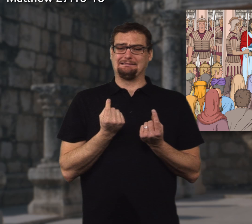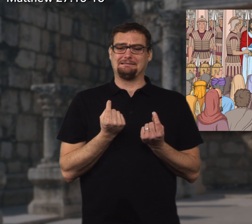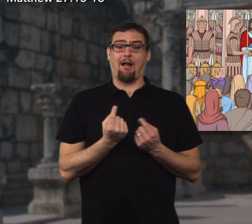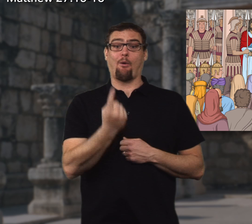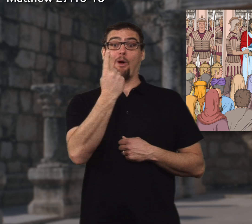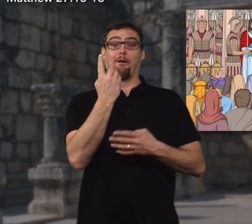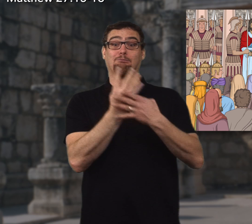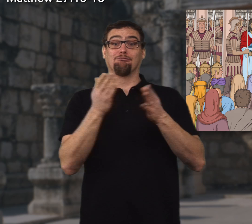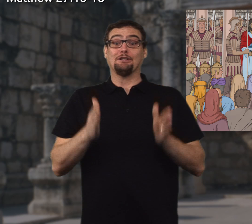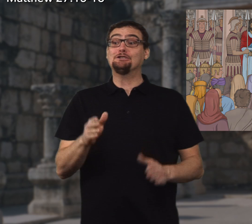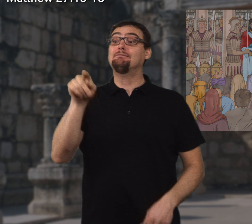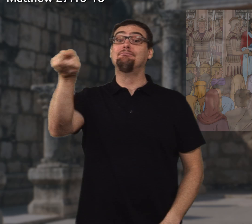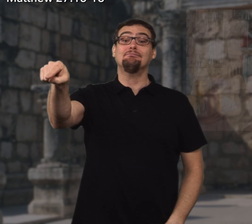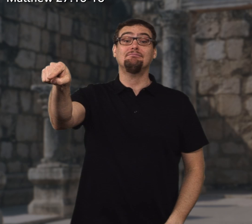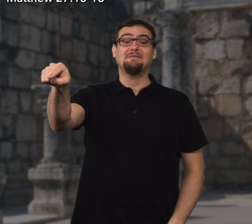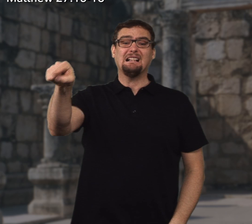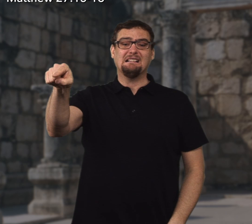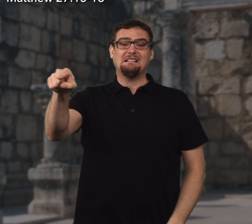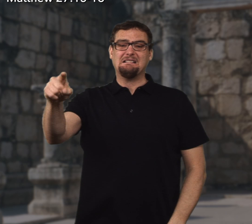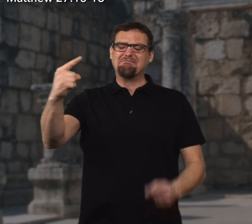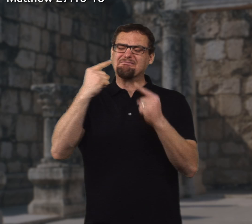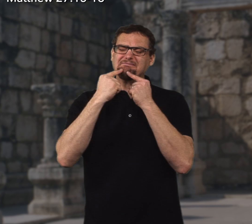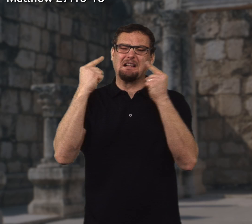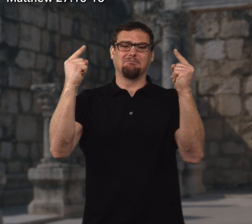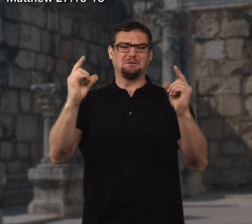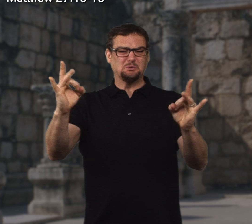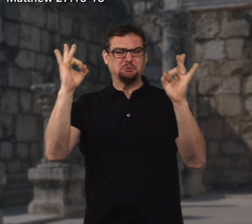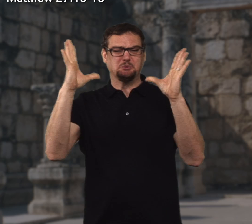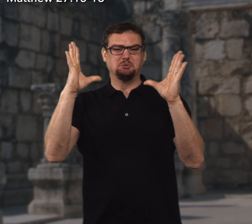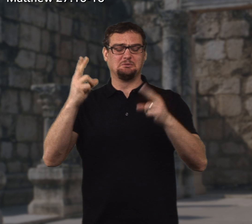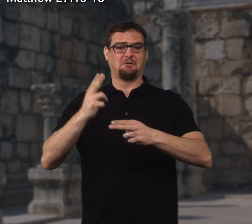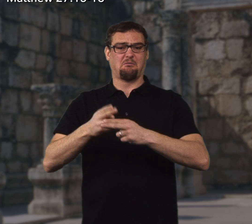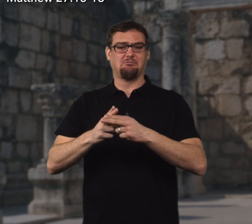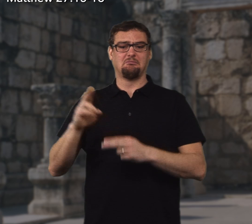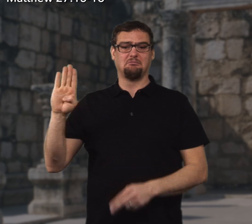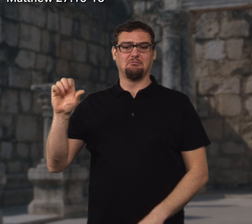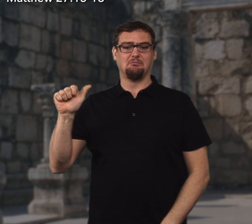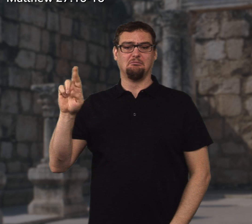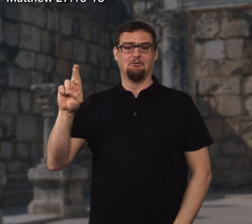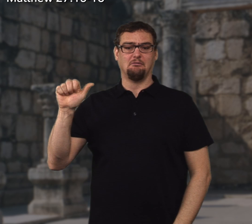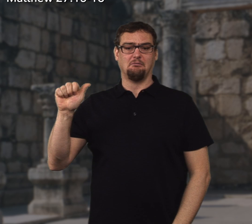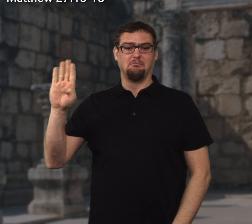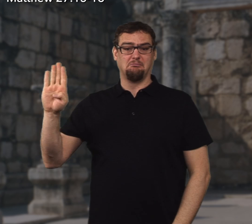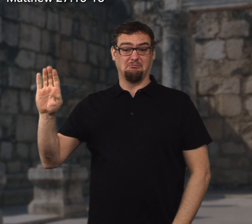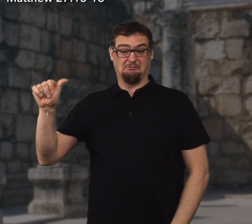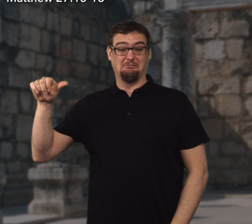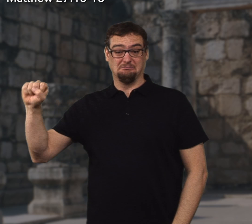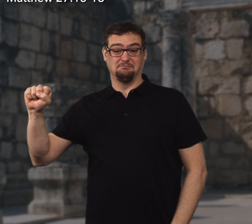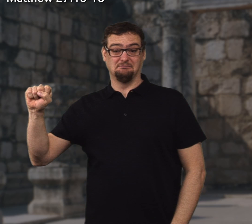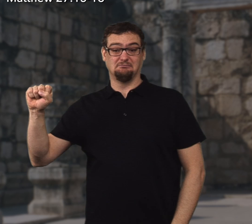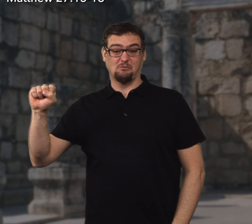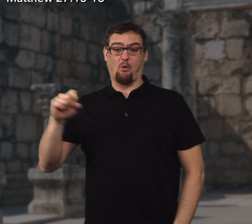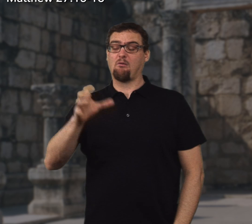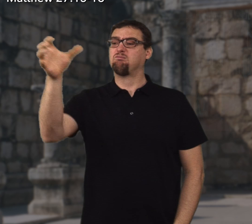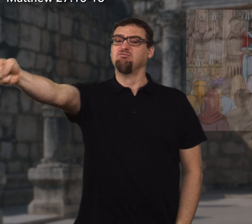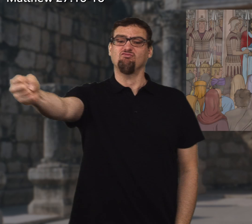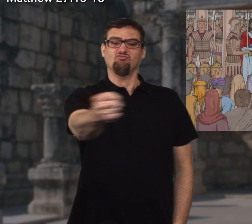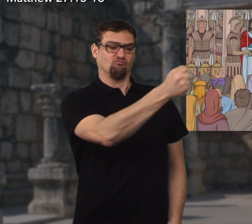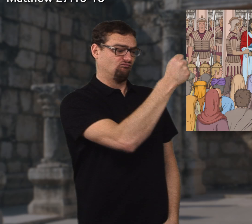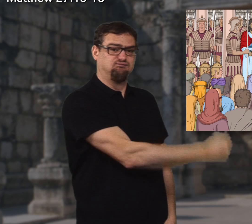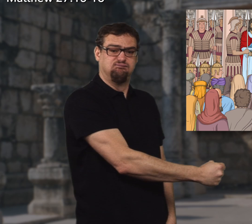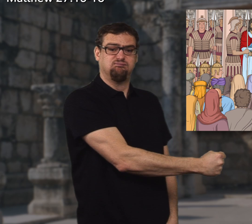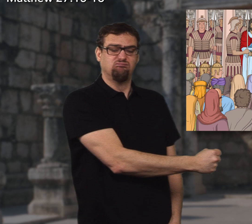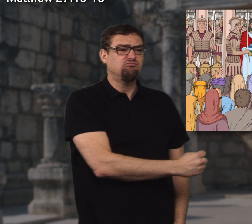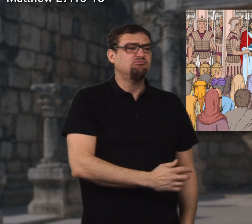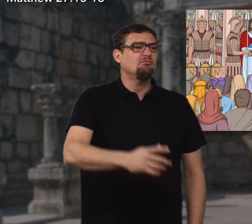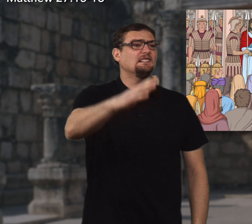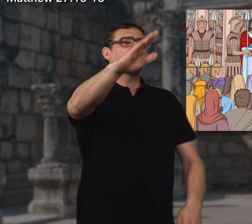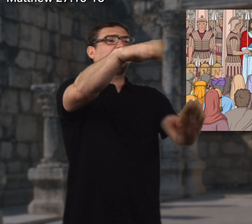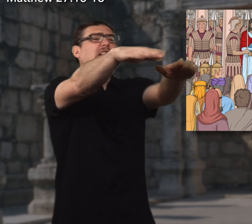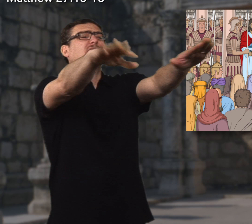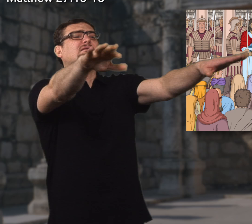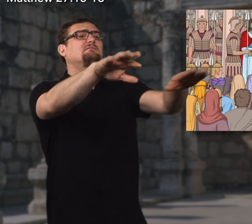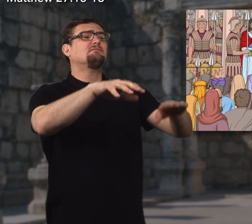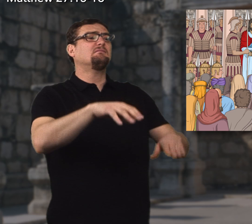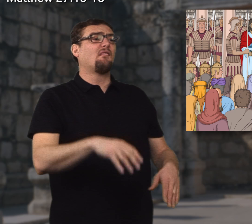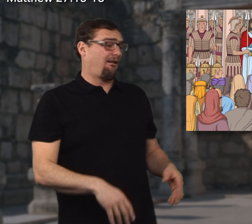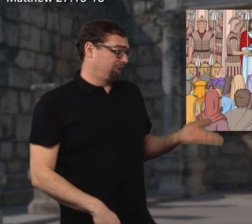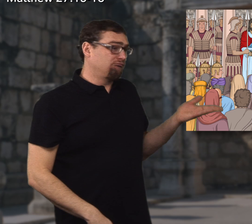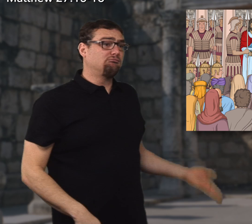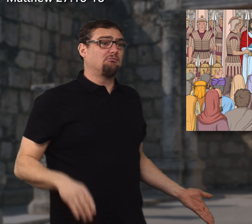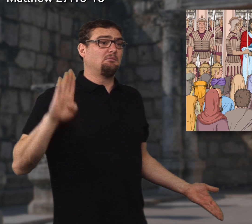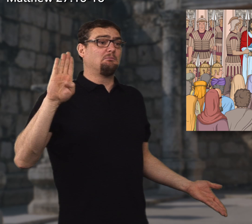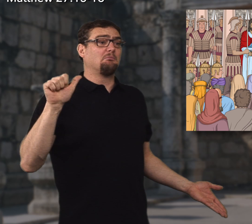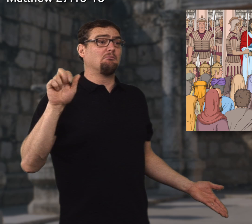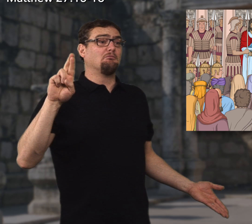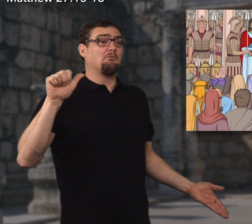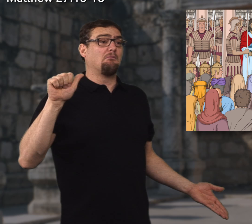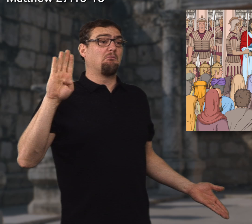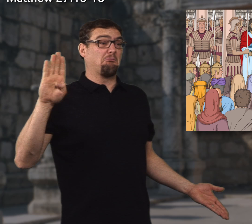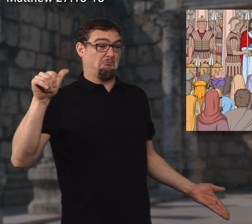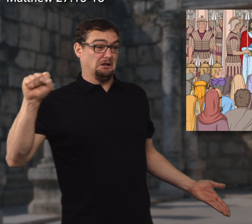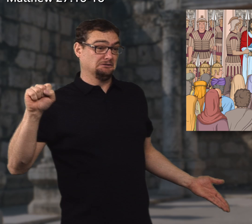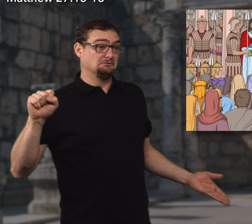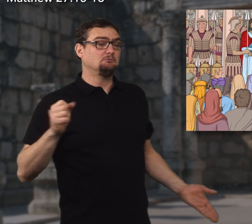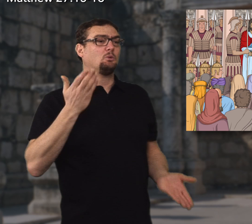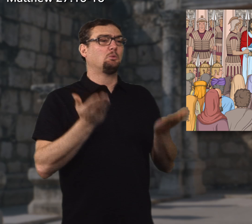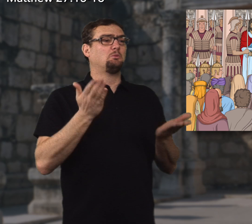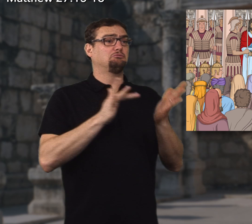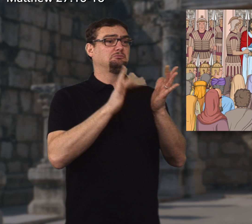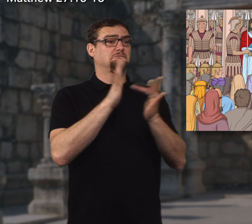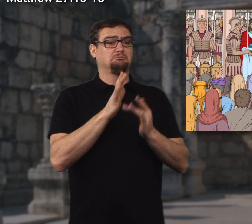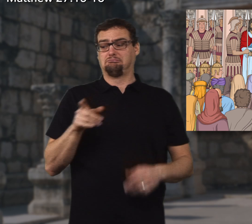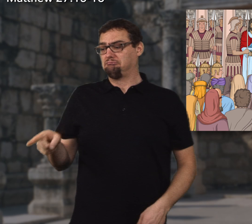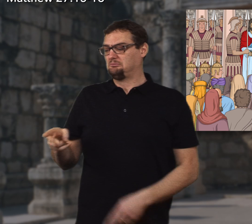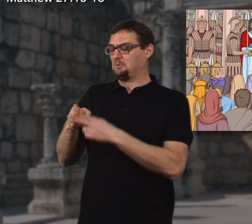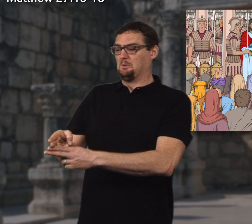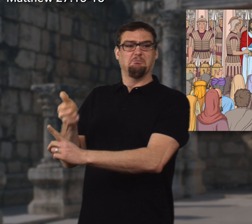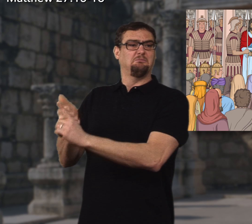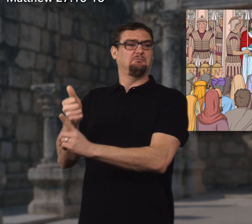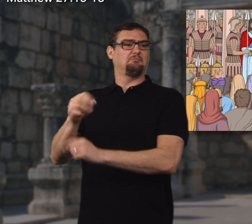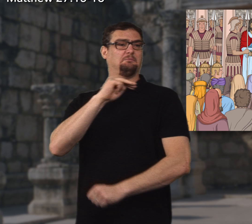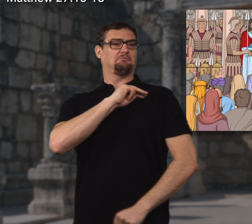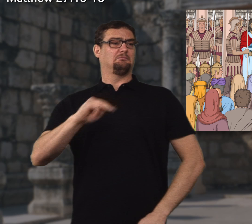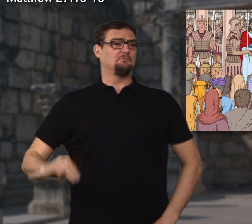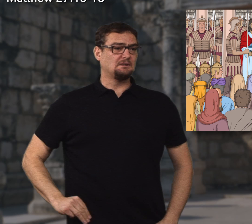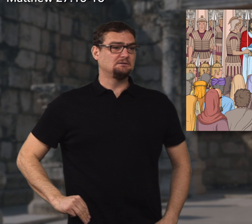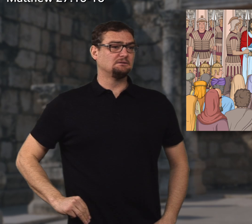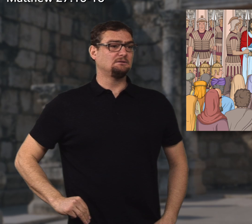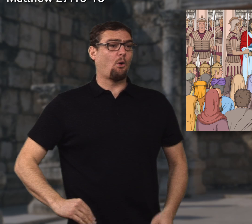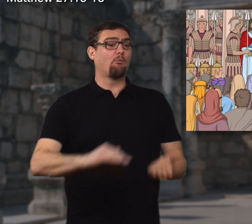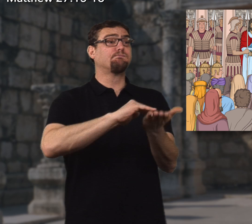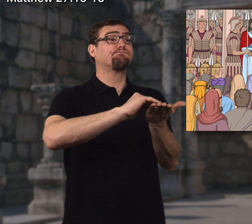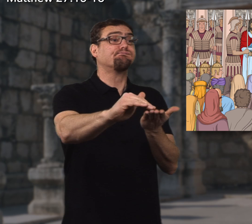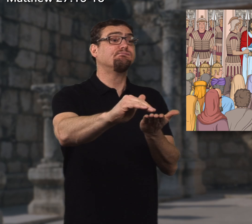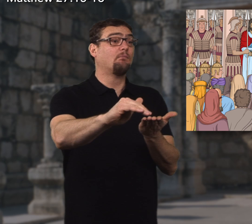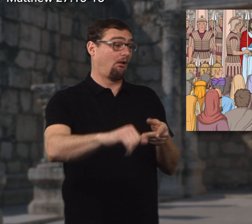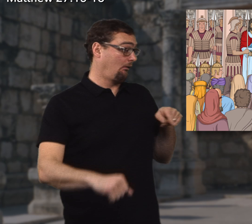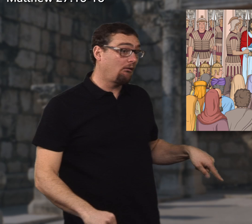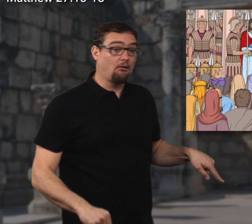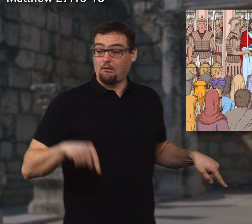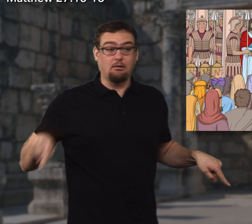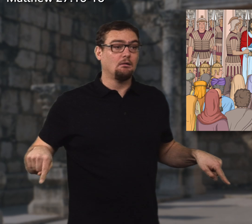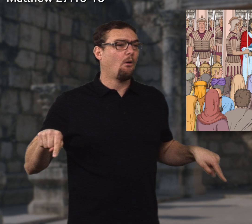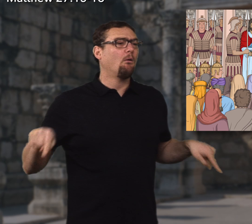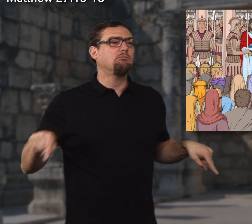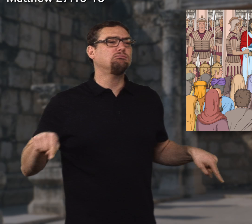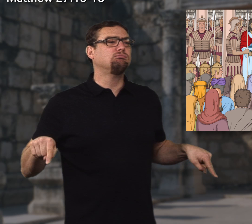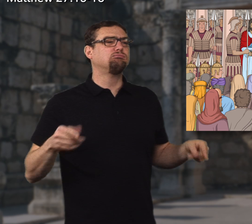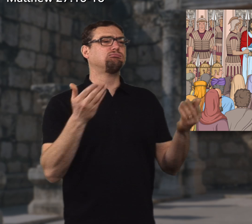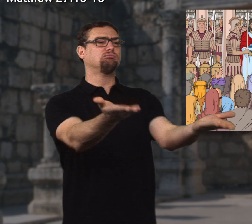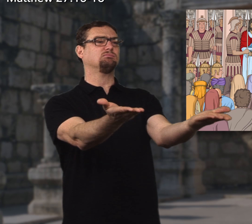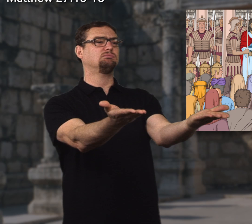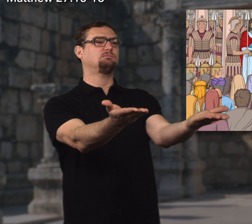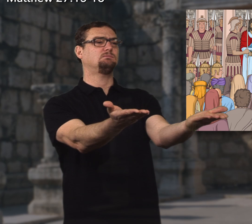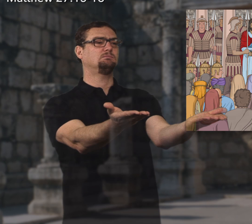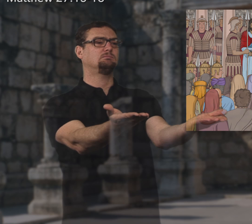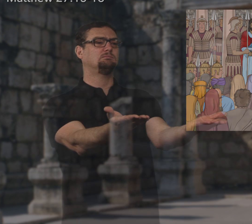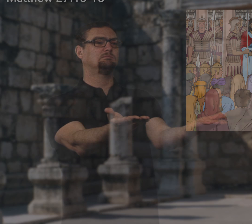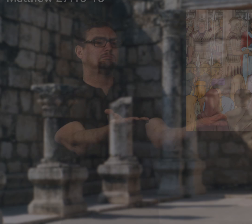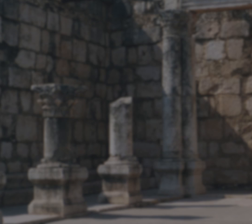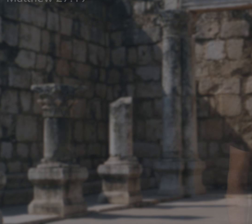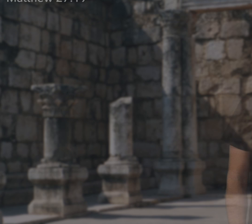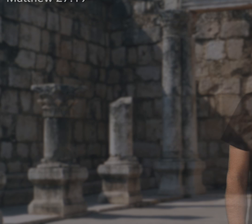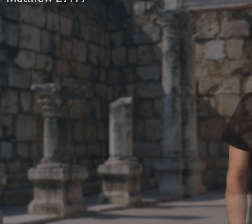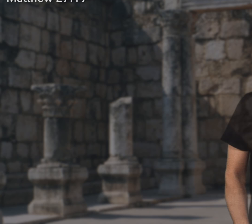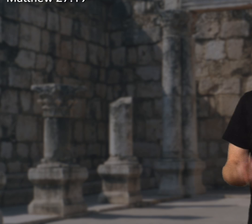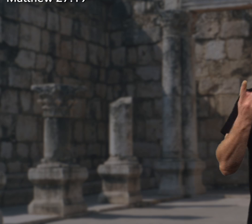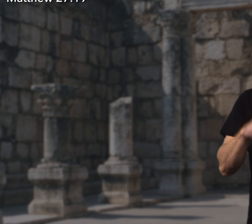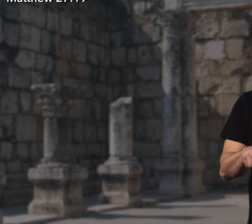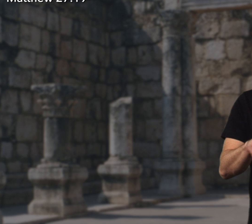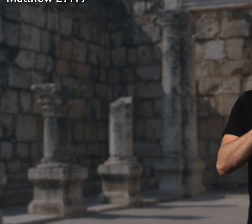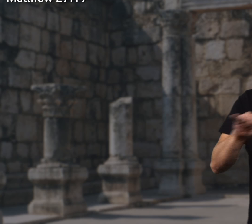At that time they were holding a notorious prisoner named Barabbas. So when the crowd had assembled, Pilate asked them, “Which one do you want me to release to you: Barabbas, or Jesus who is called Christ?” For he knew it was out of envy that they had handed Jesus over to him.